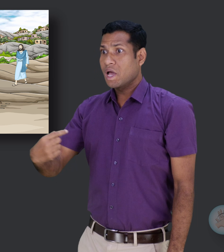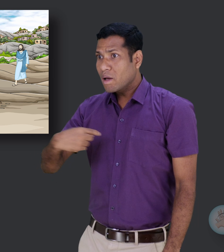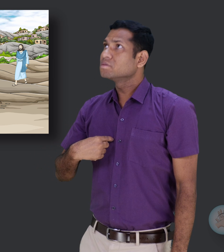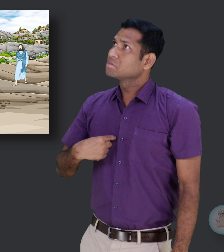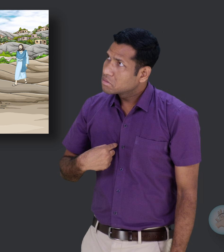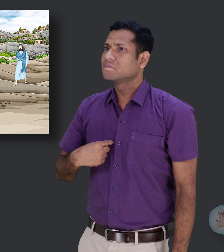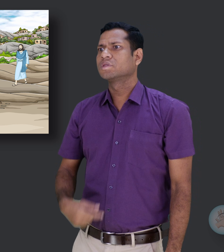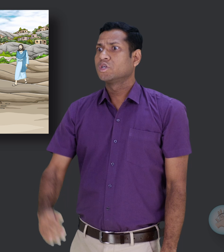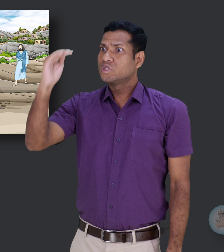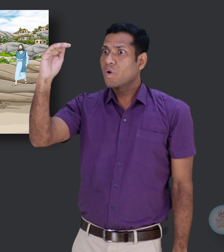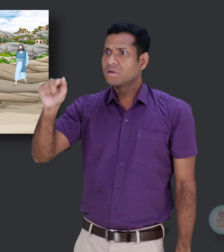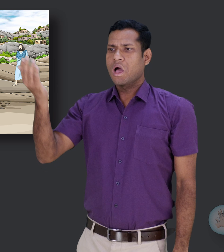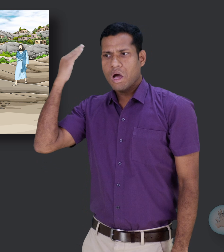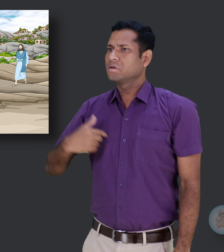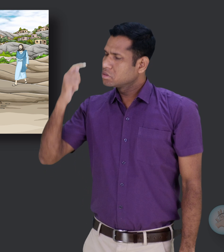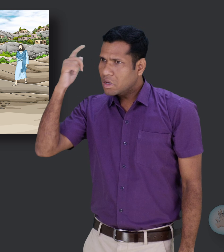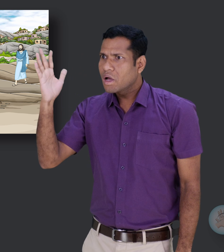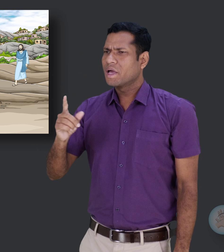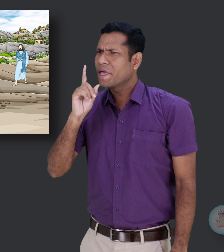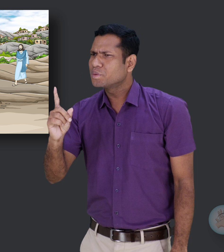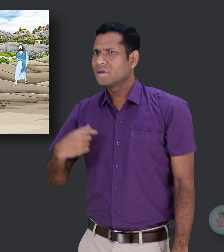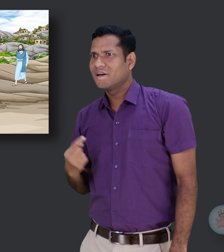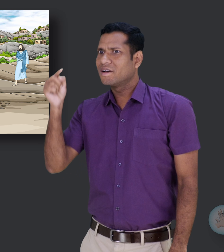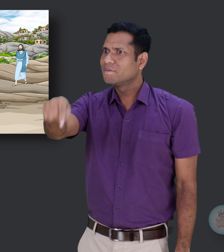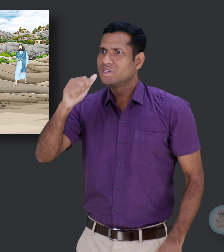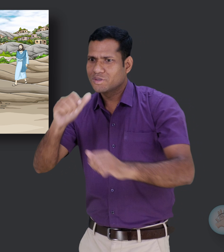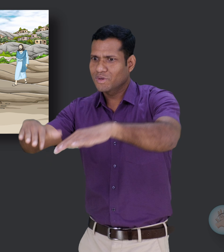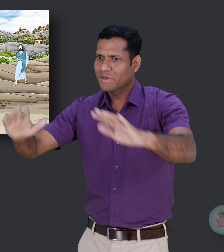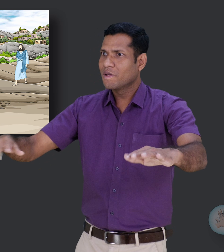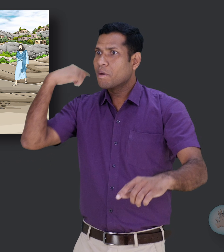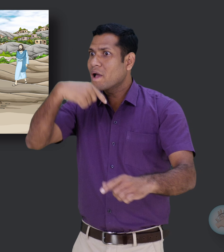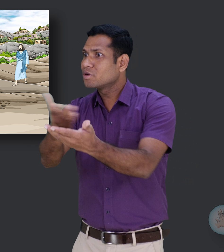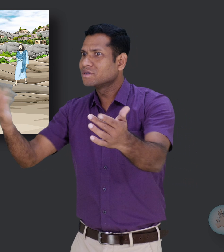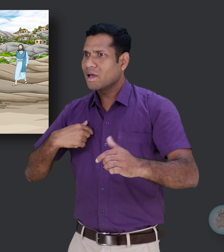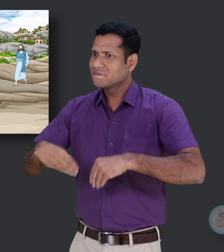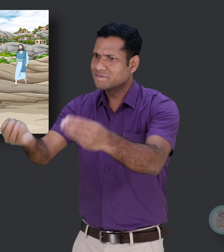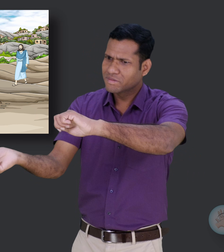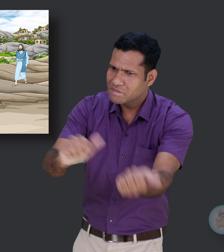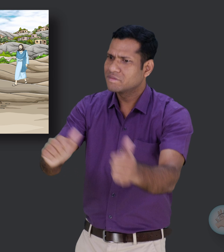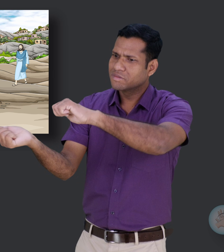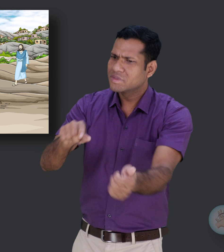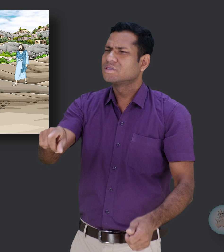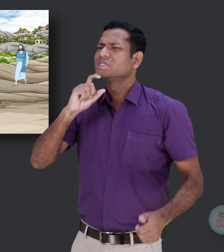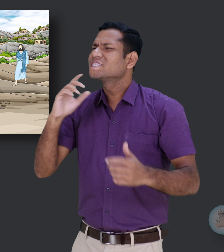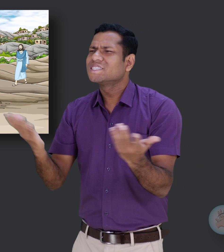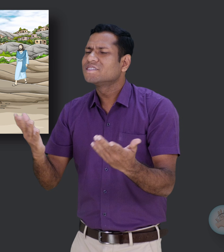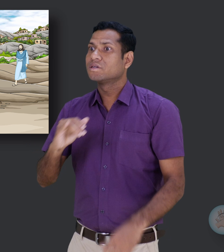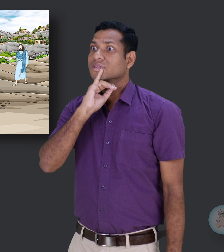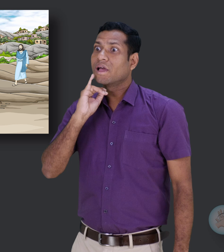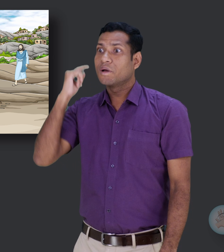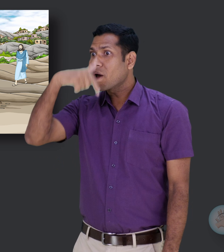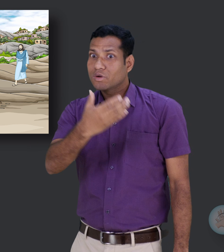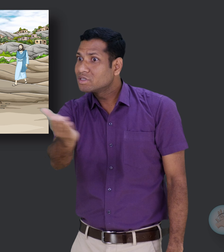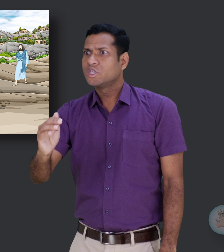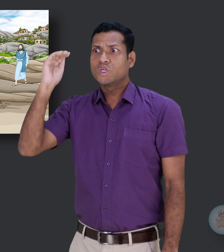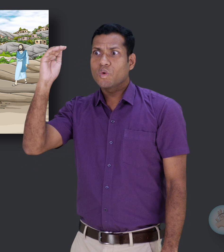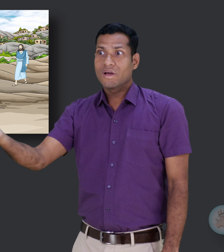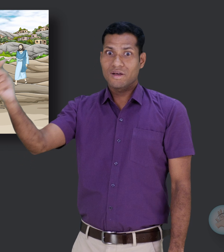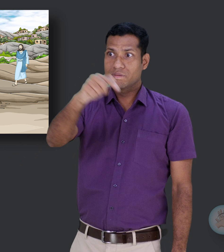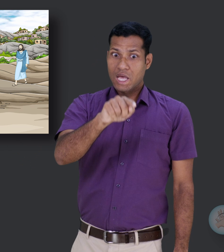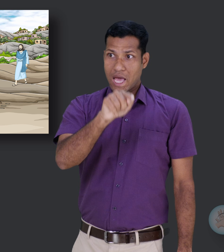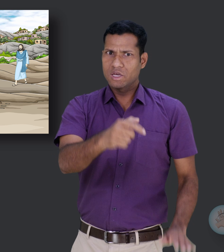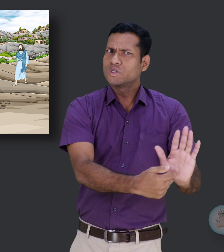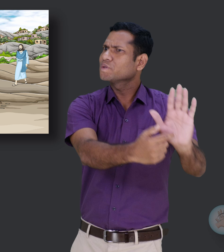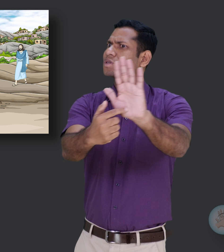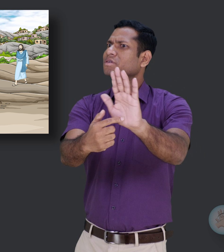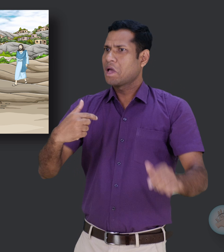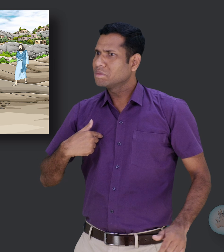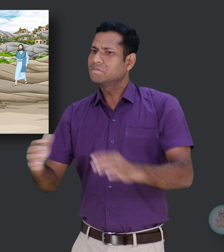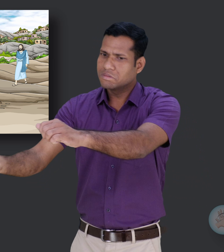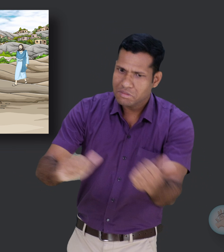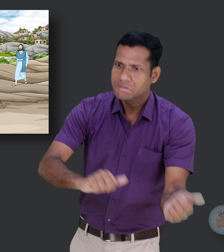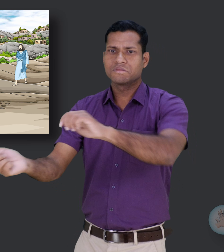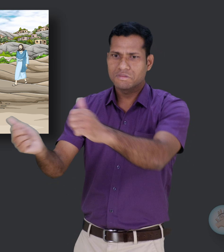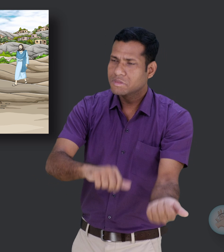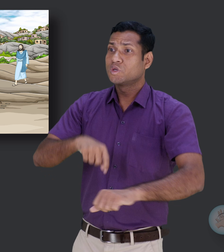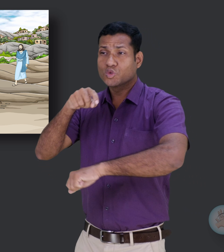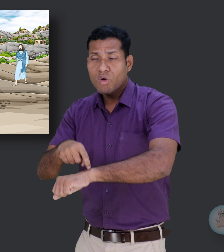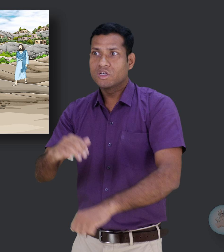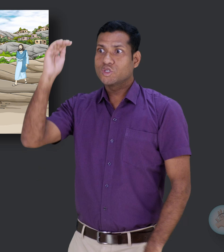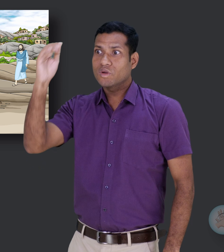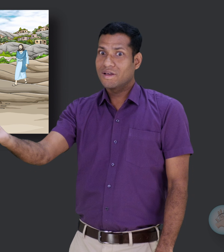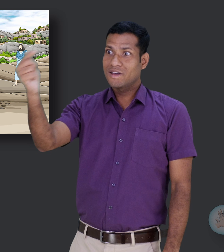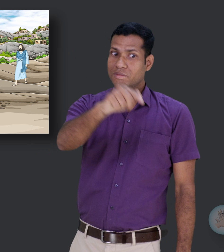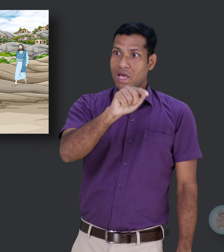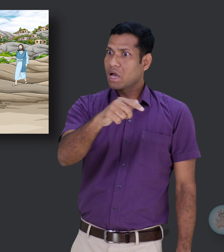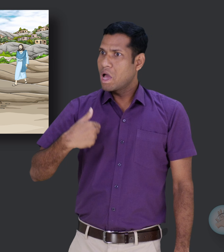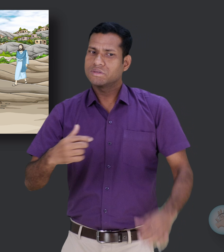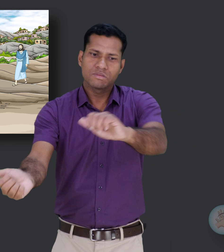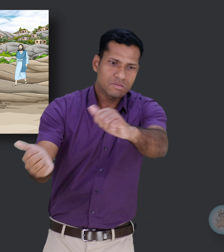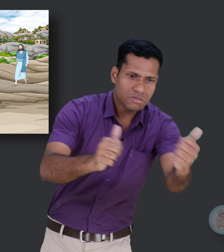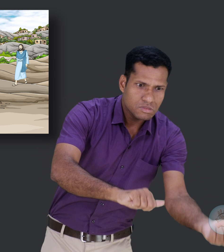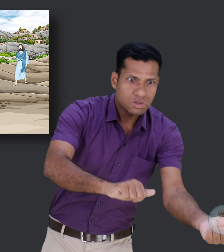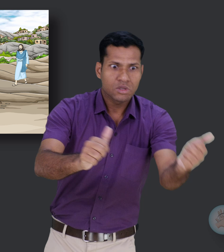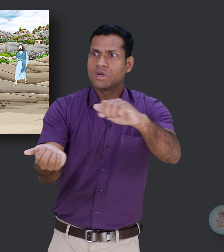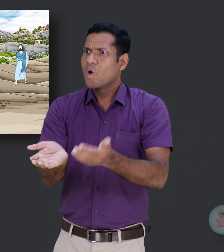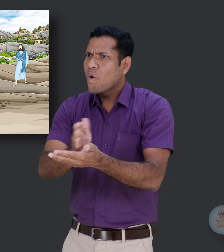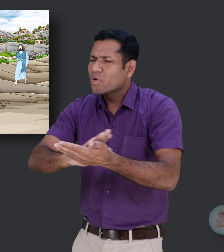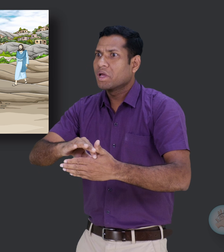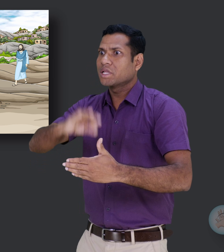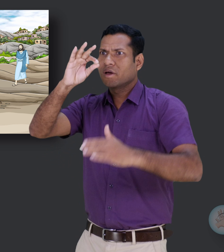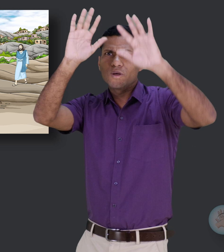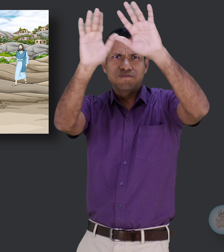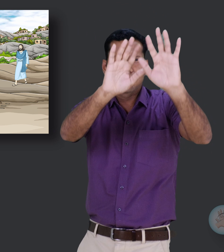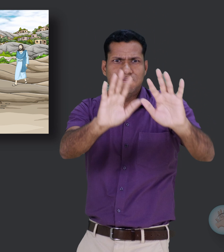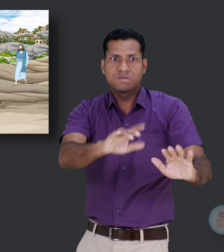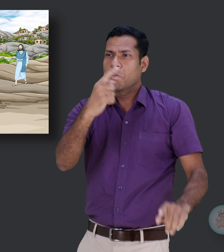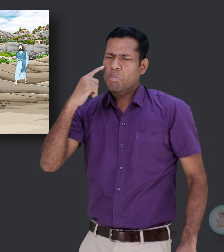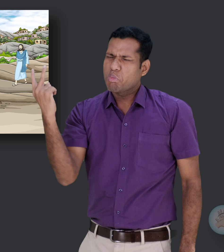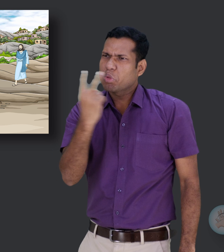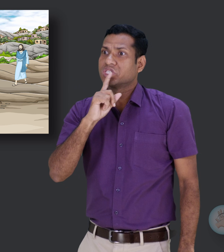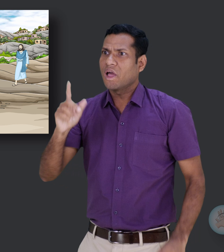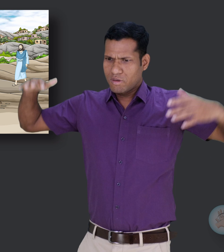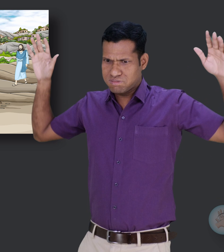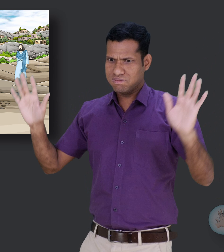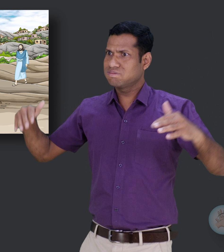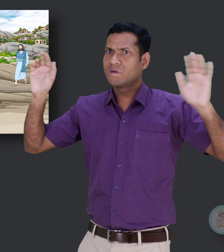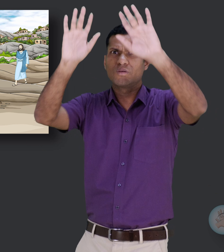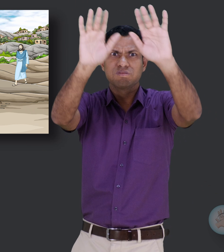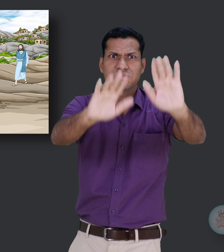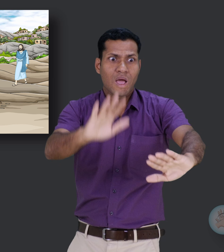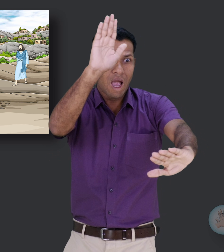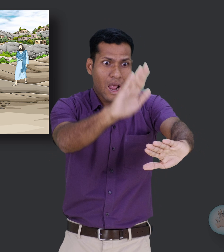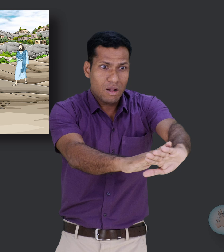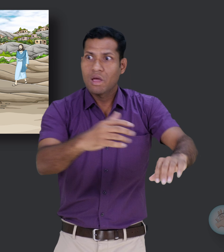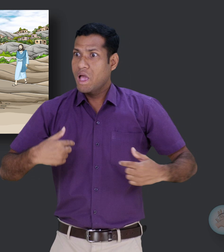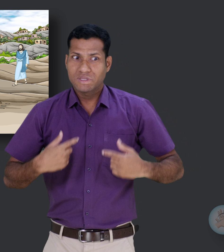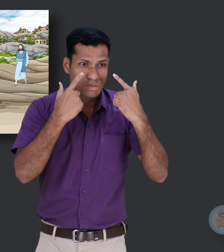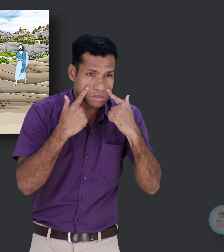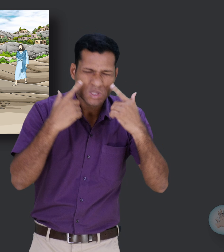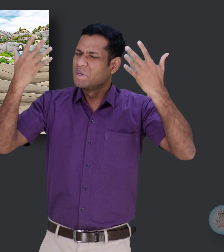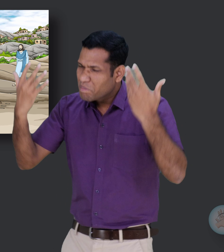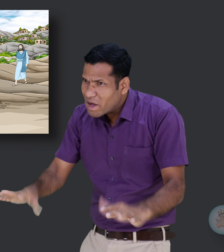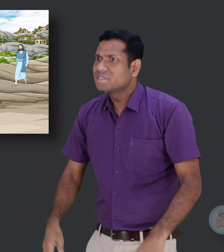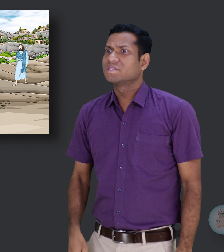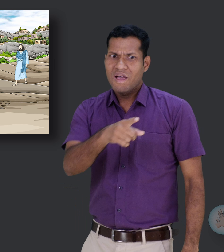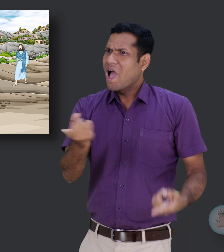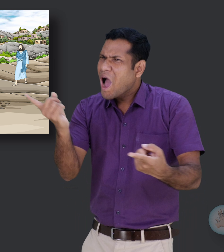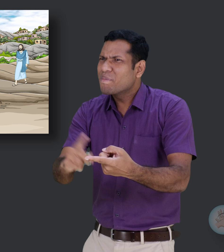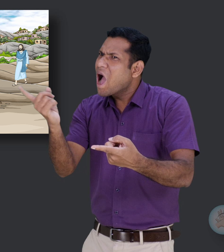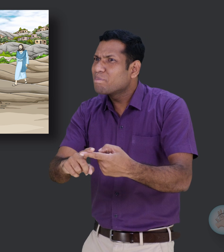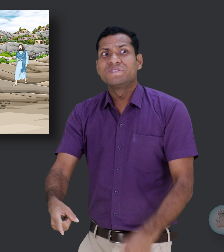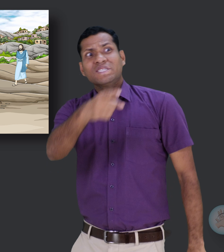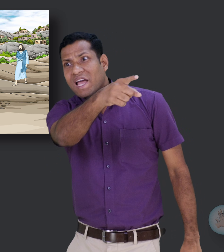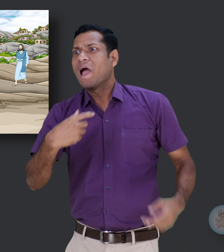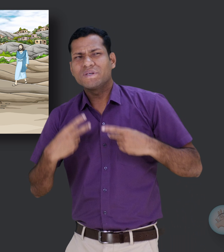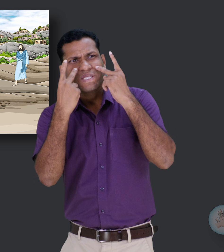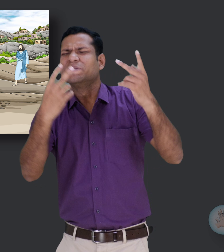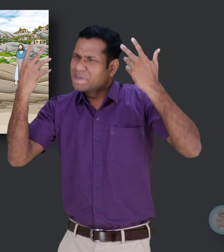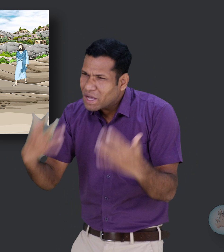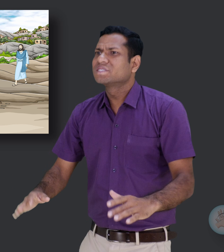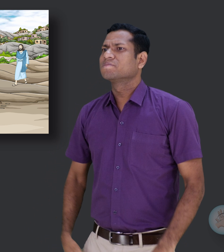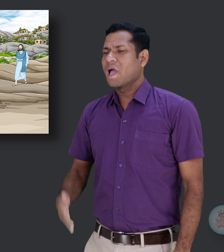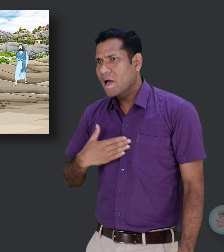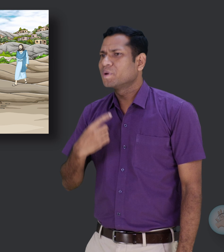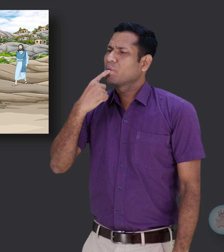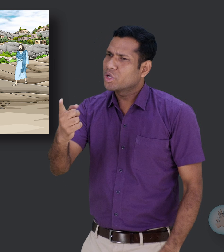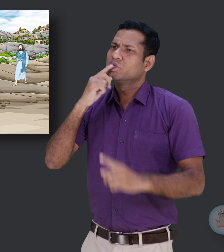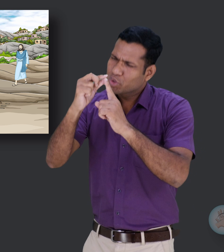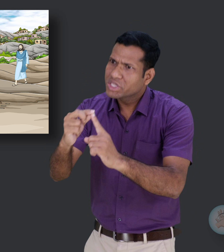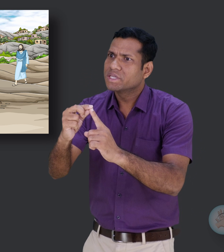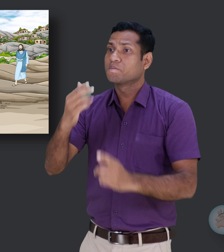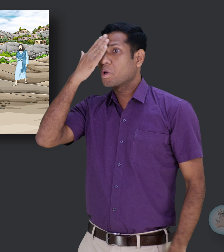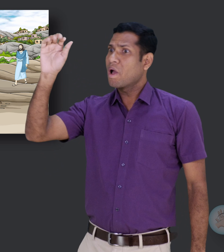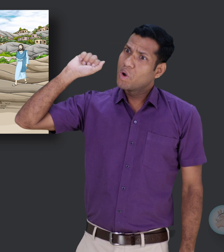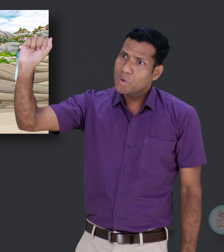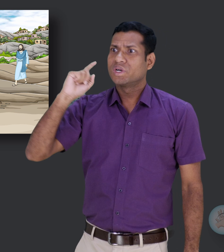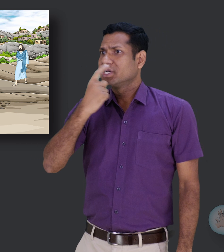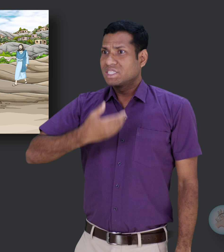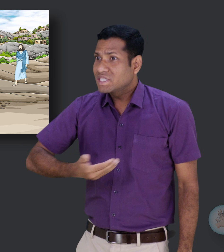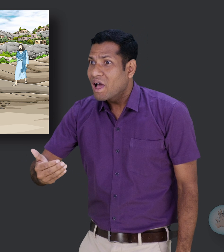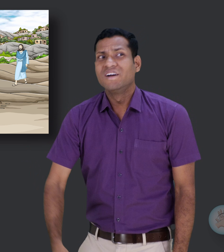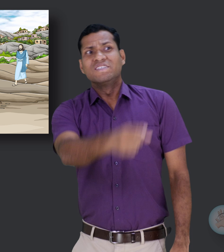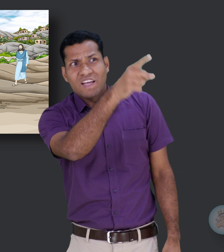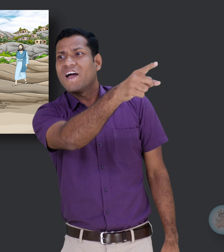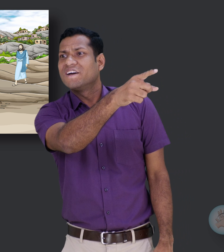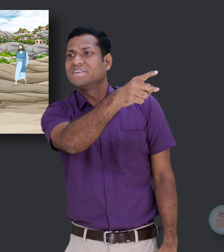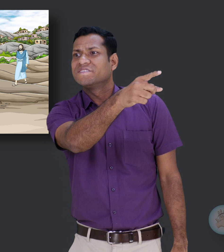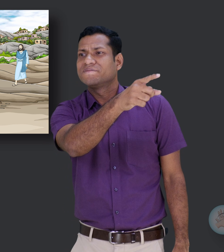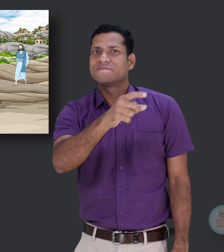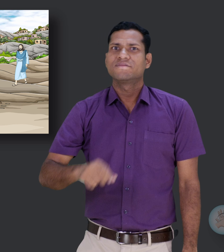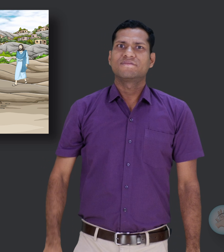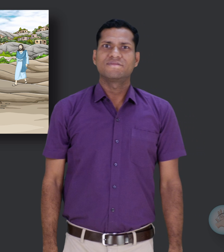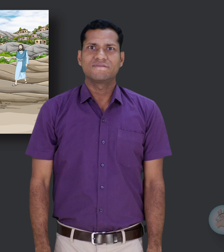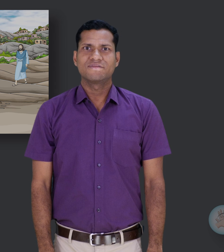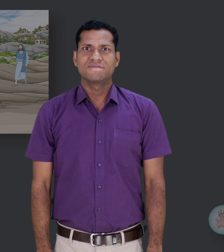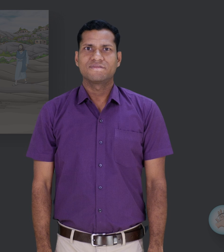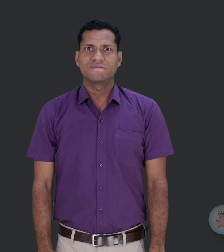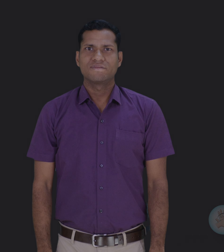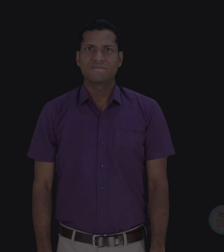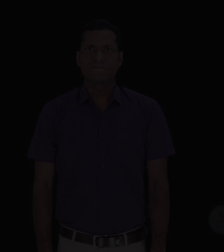I myself did not know Him, but the One who sent me to baptize with water told me, ‘The man on whom you see the Spirit descend and rest is He who will baptize with the Holy Spirit.’ I have seen and testified that this is the Son of God.”